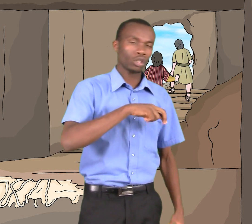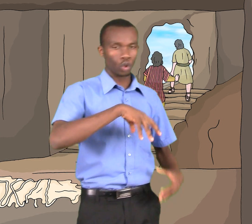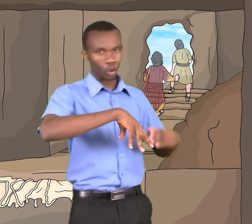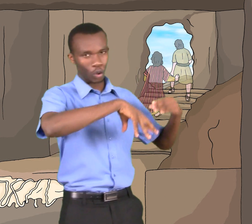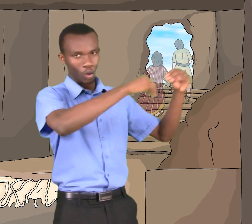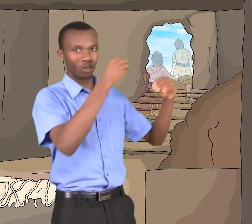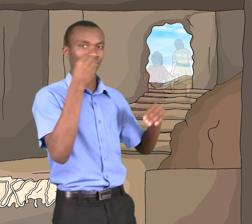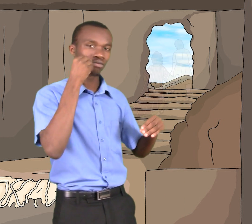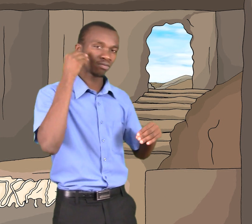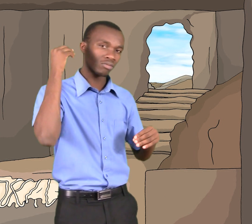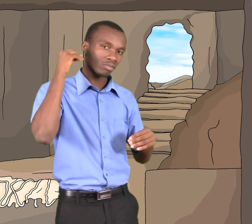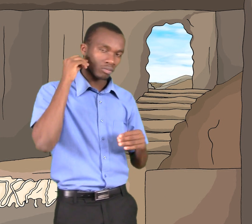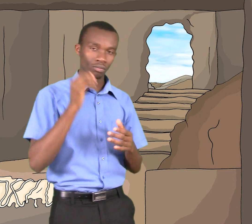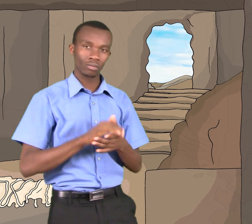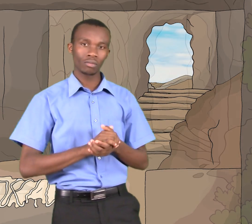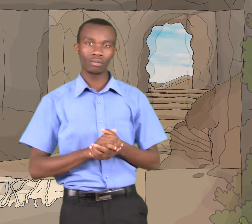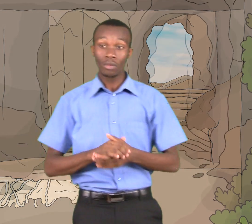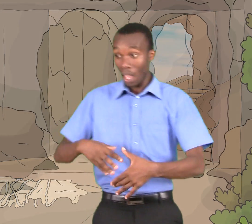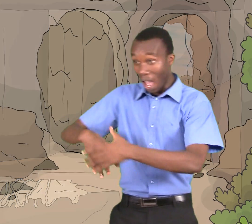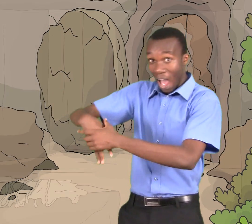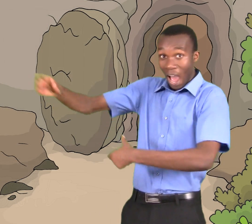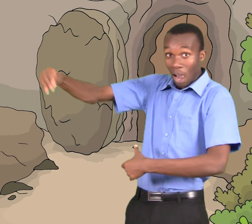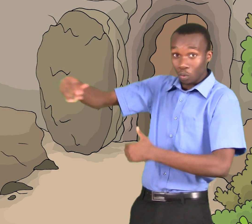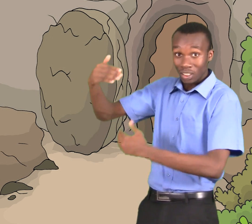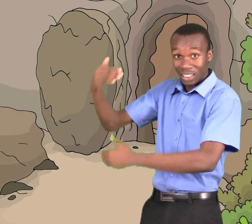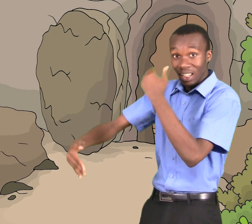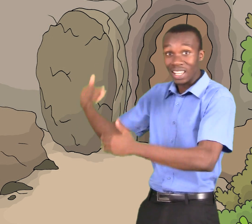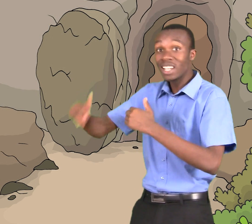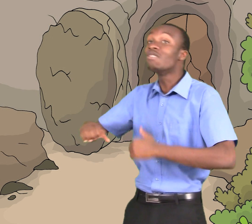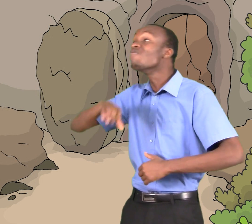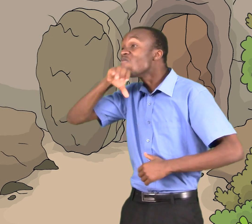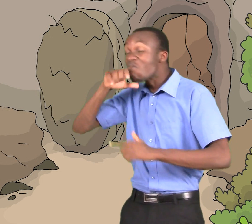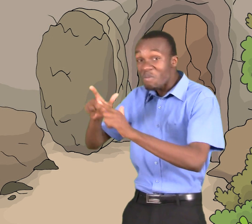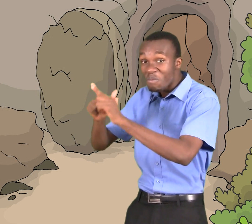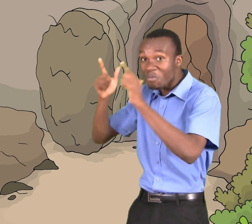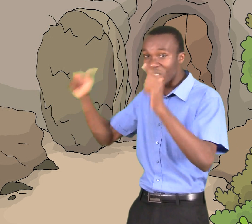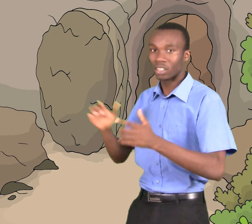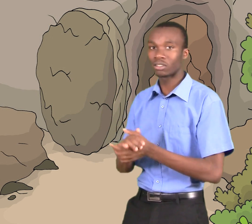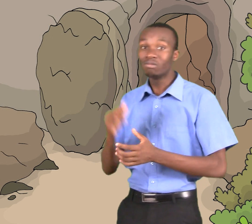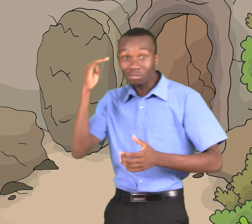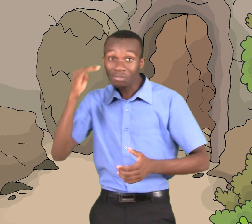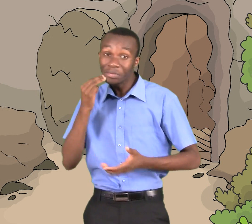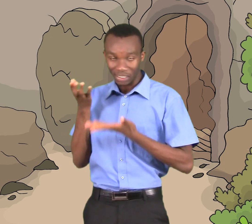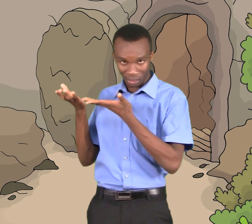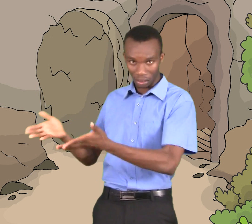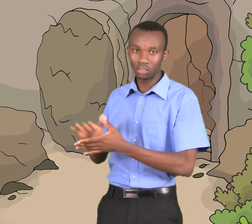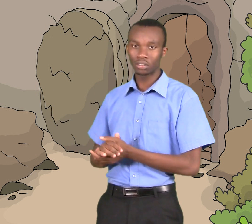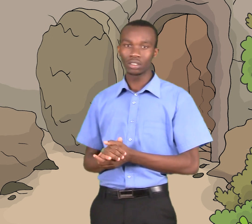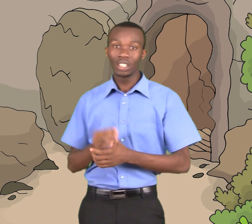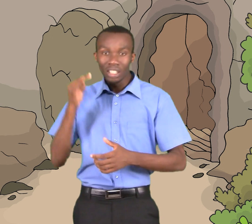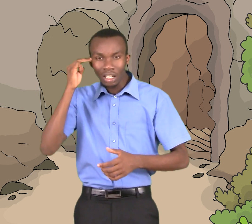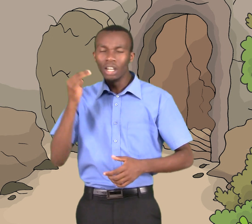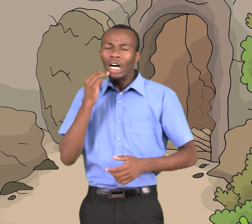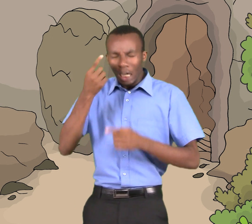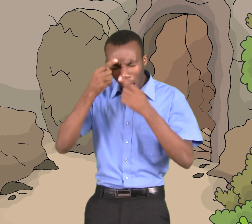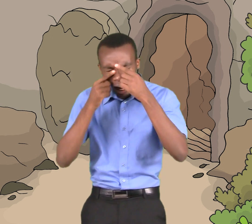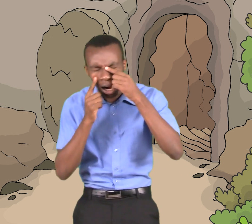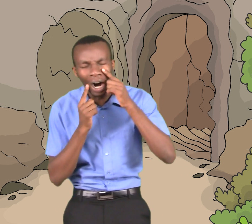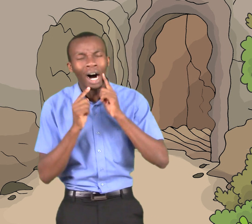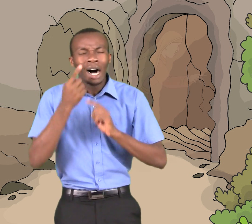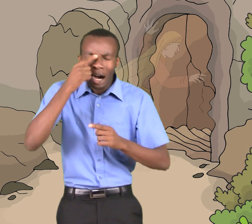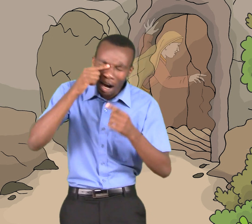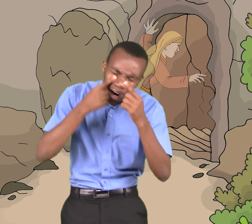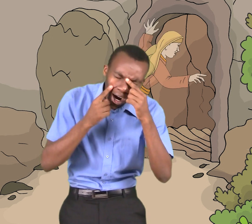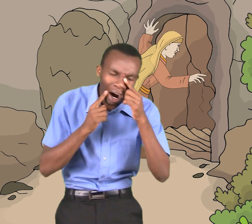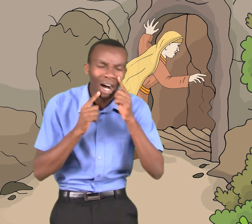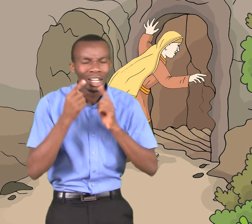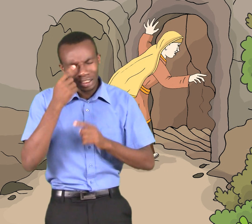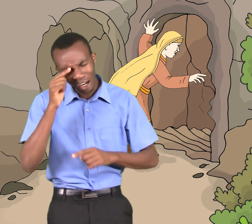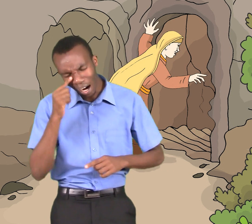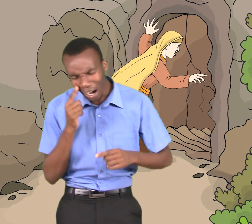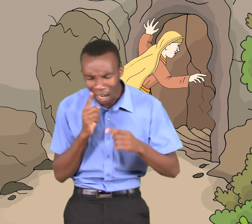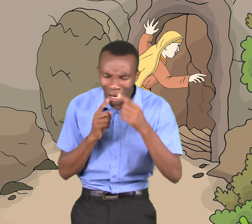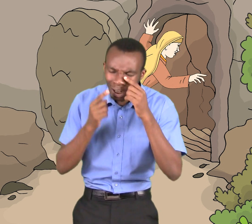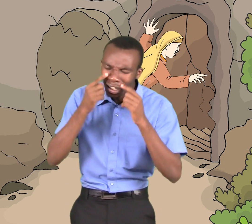But Mary stood outside the tomb weeping.